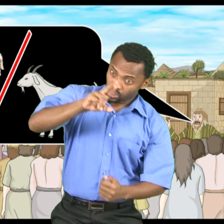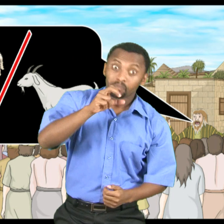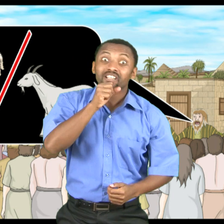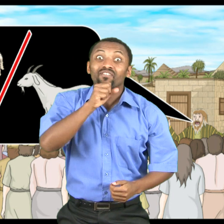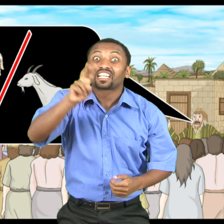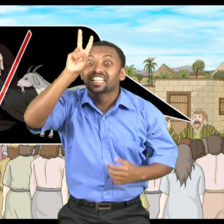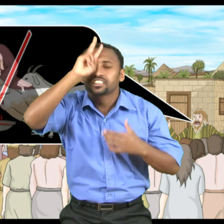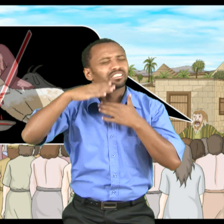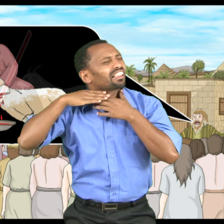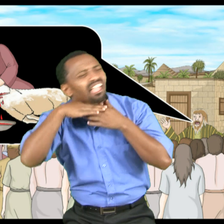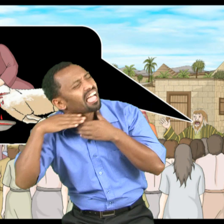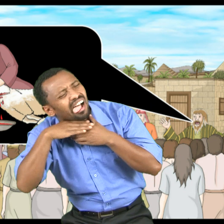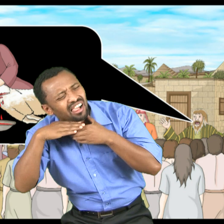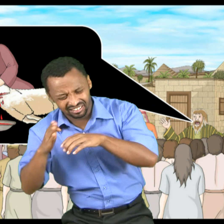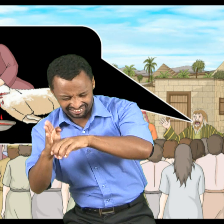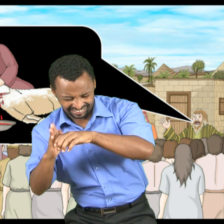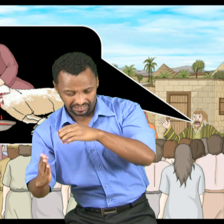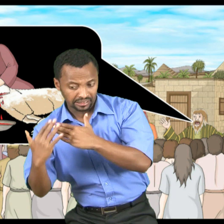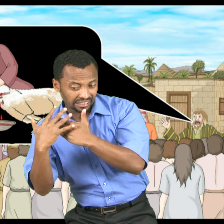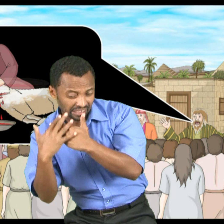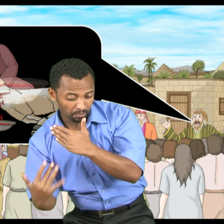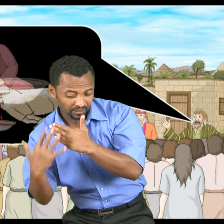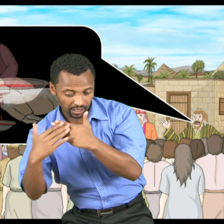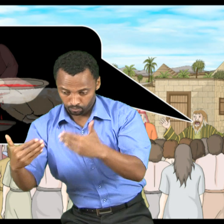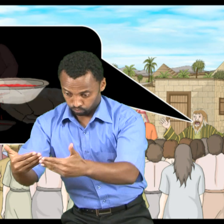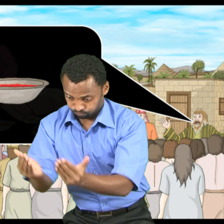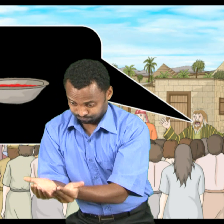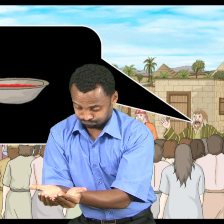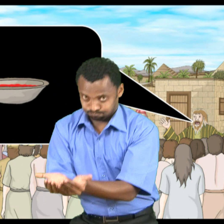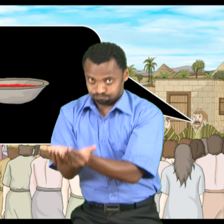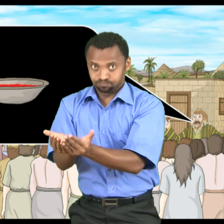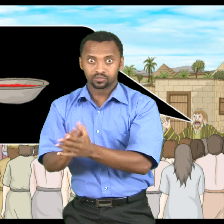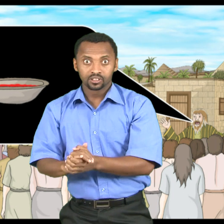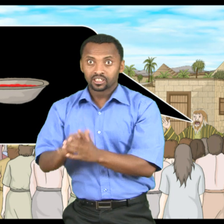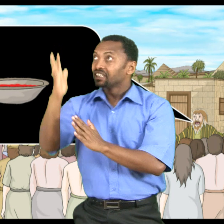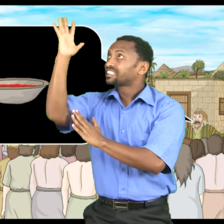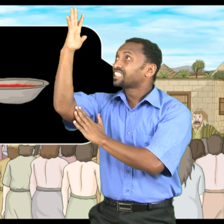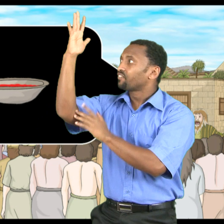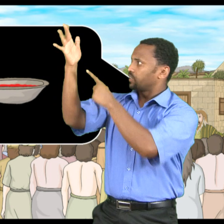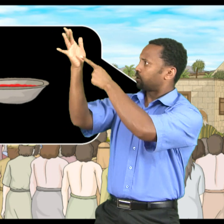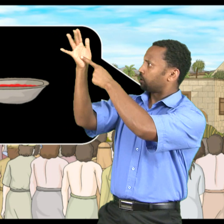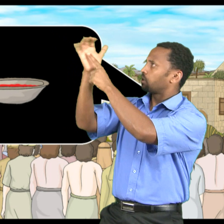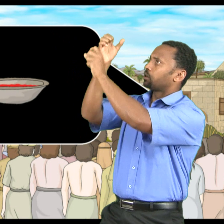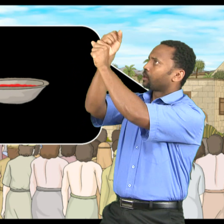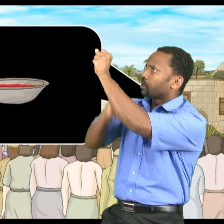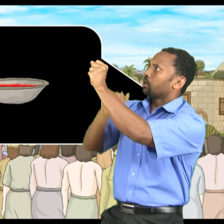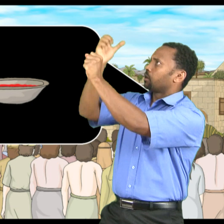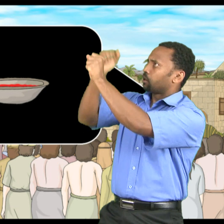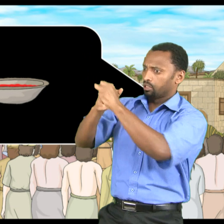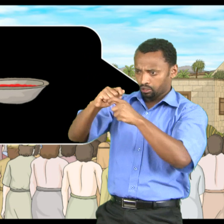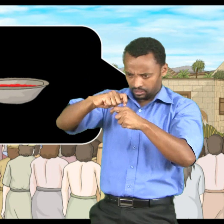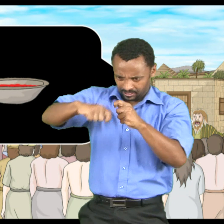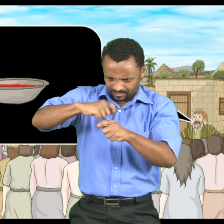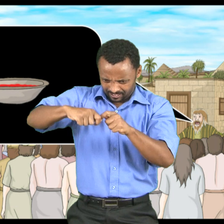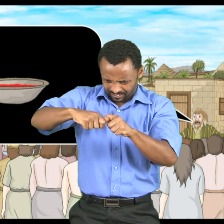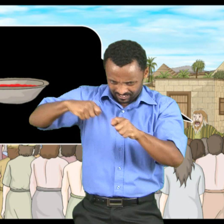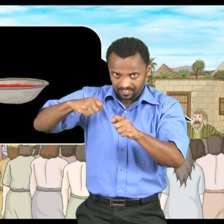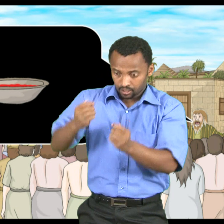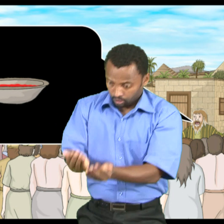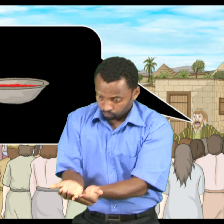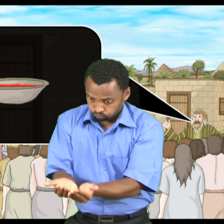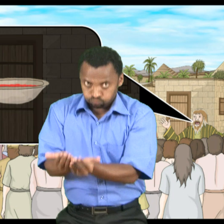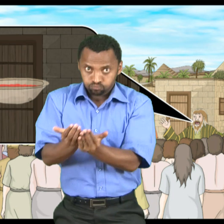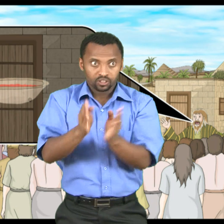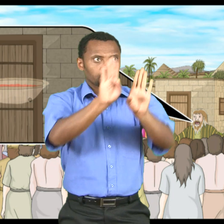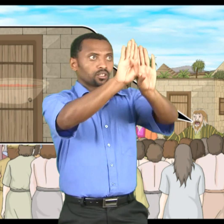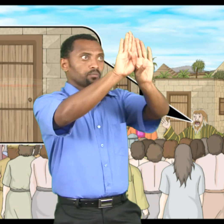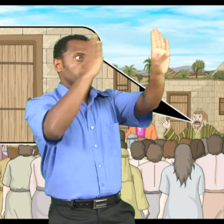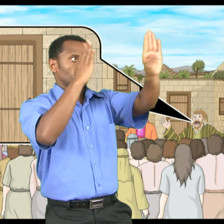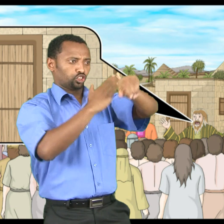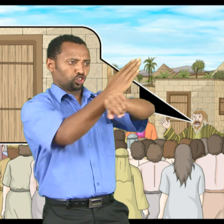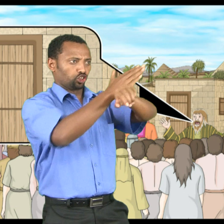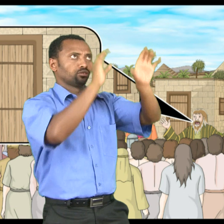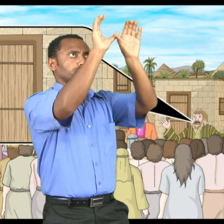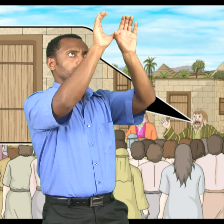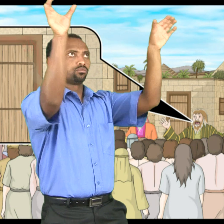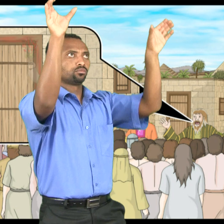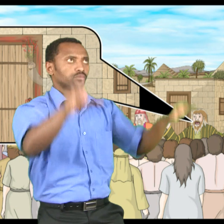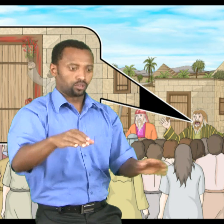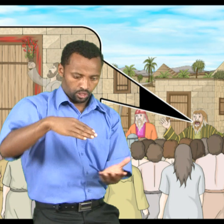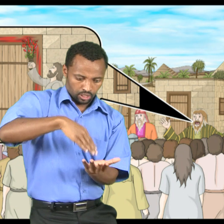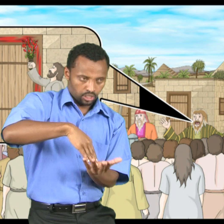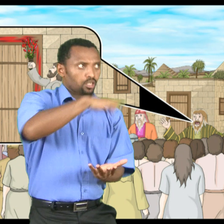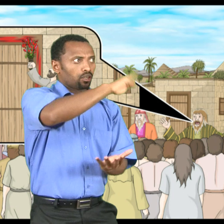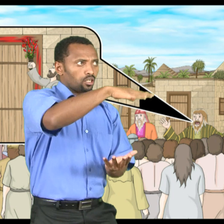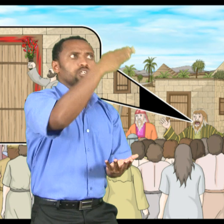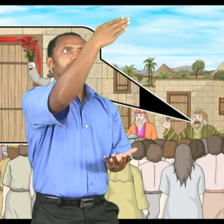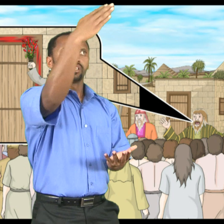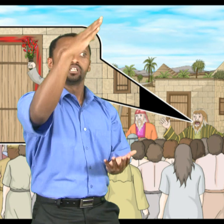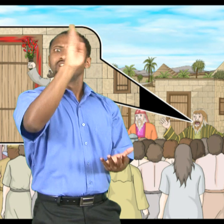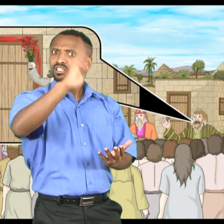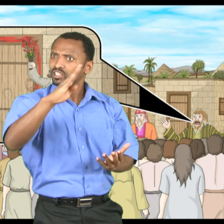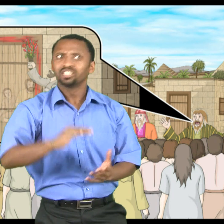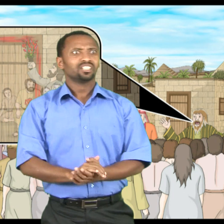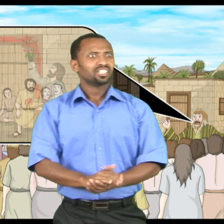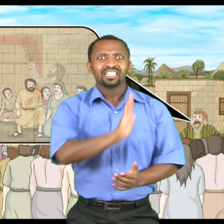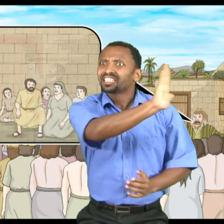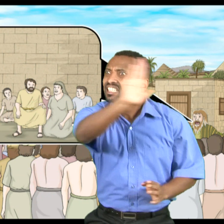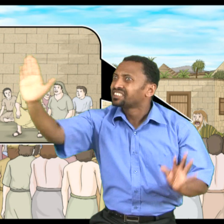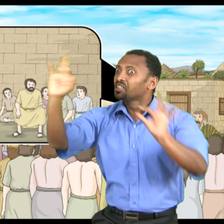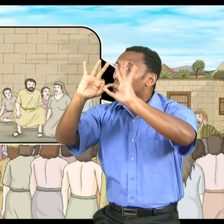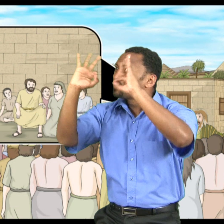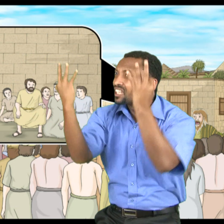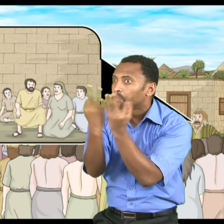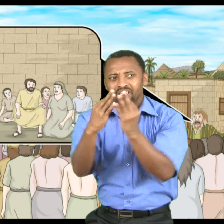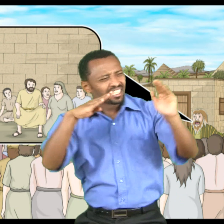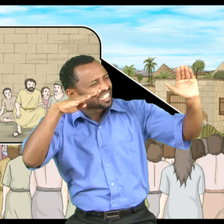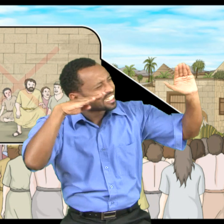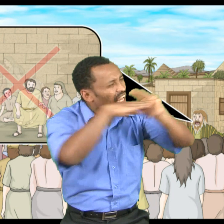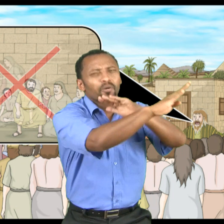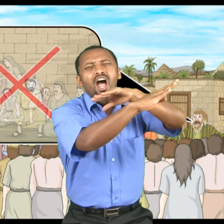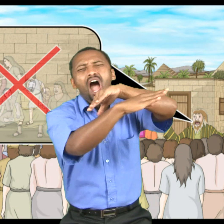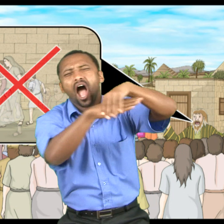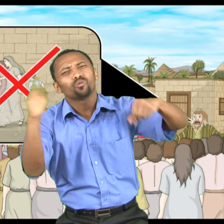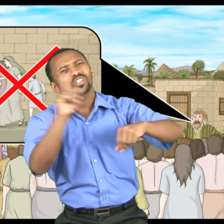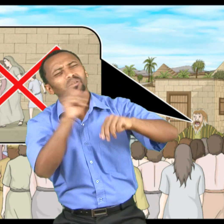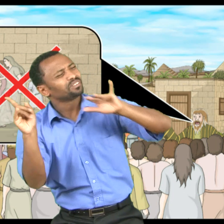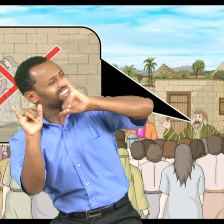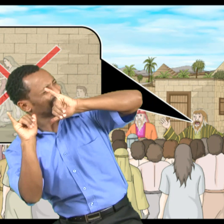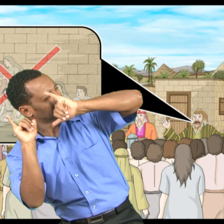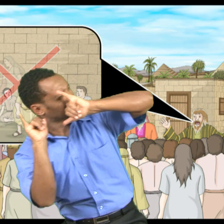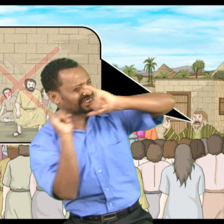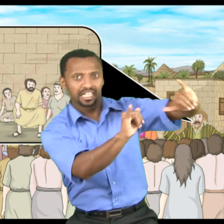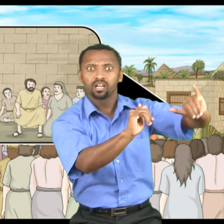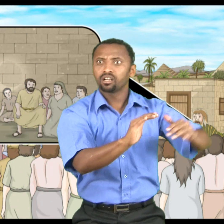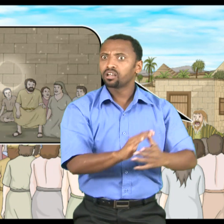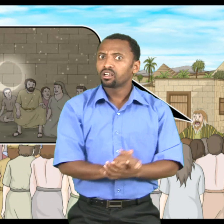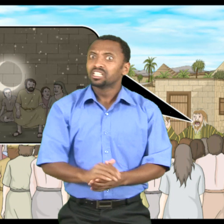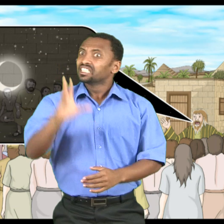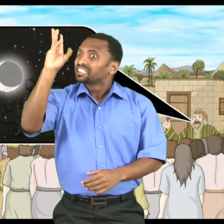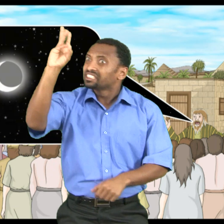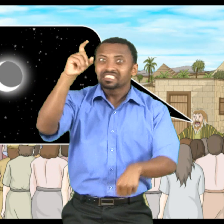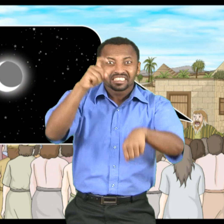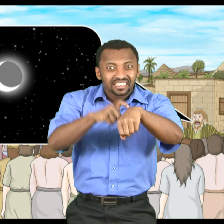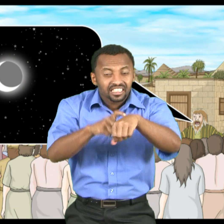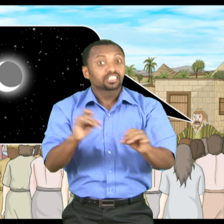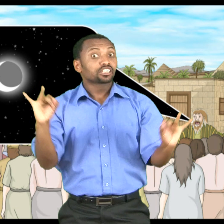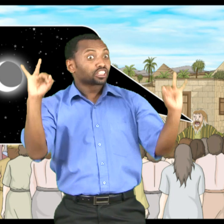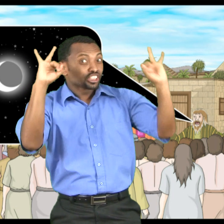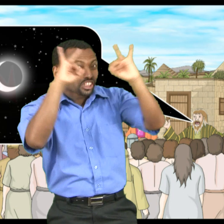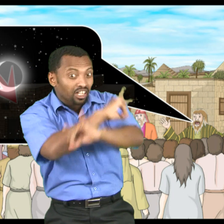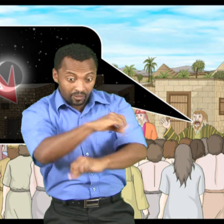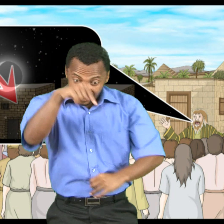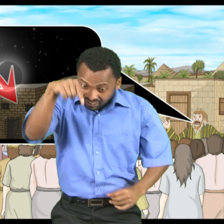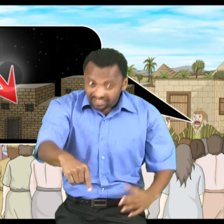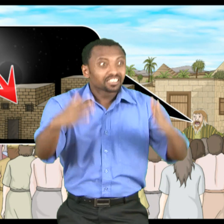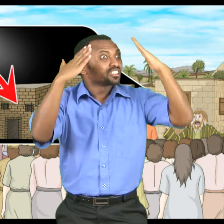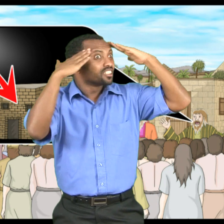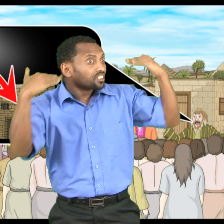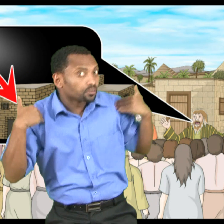Take a cluster of hyssop, dip it into the blood in the basin, and brush the blood on the top and sides of the doorframe. None of you shall go out the door of his house until morning.